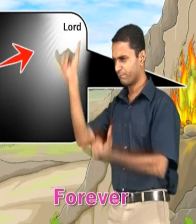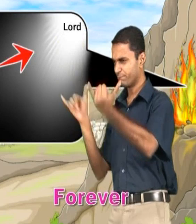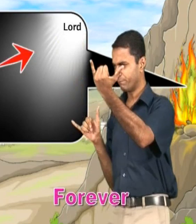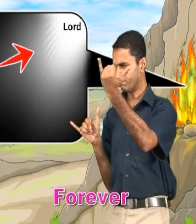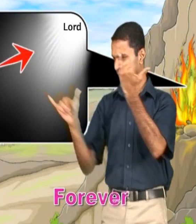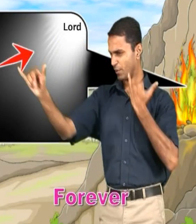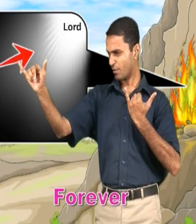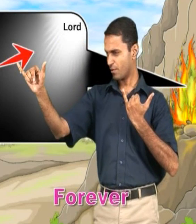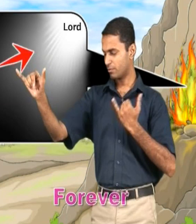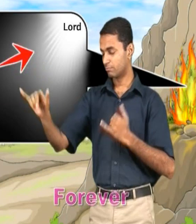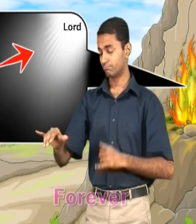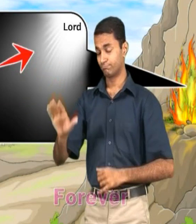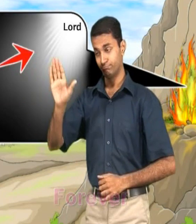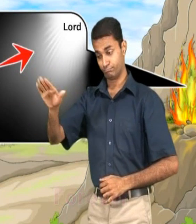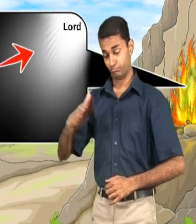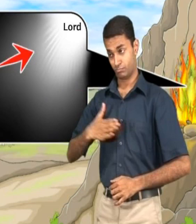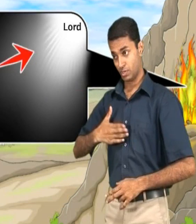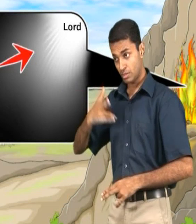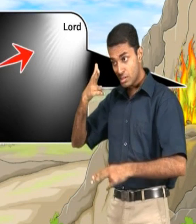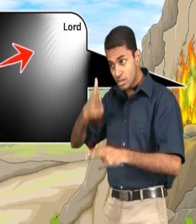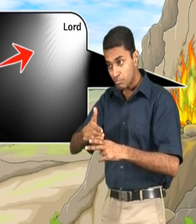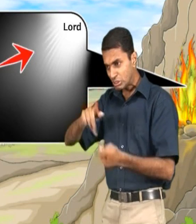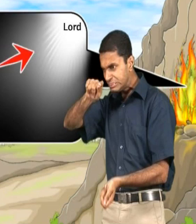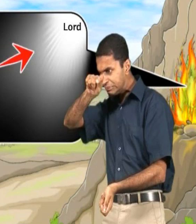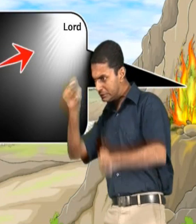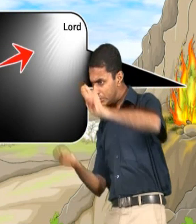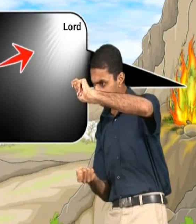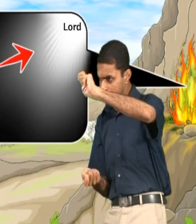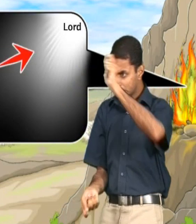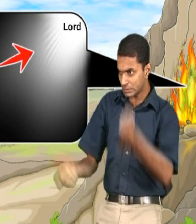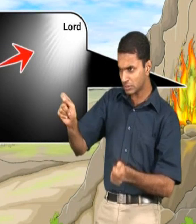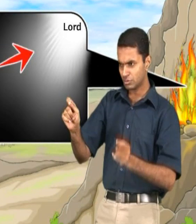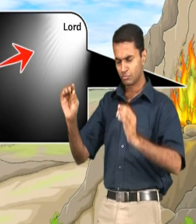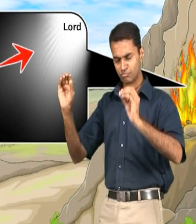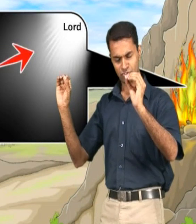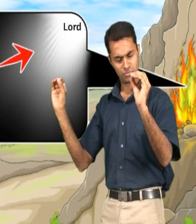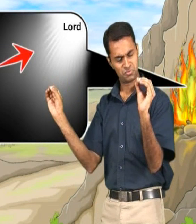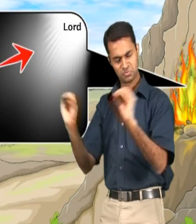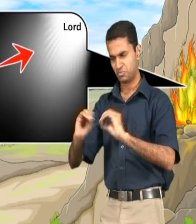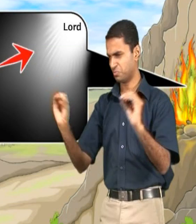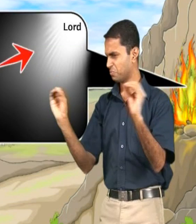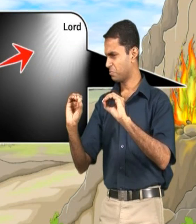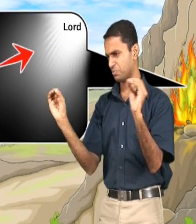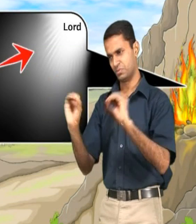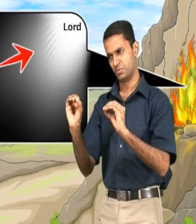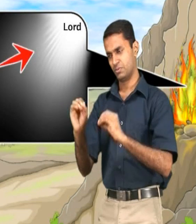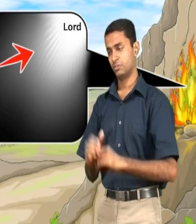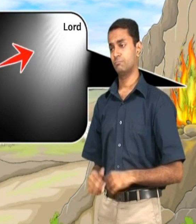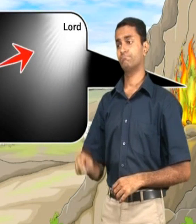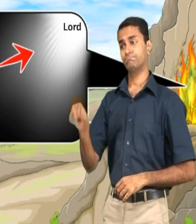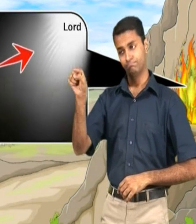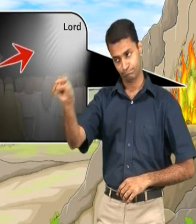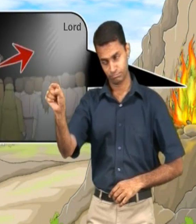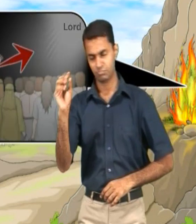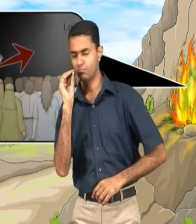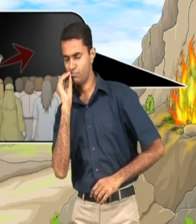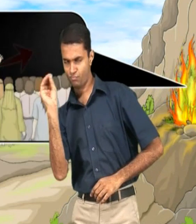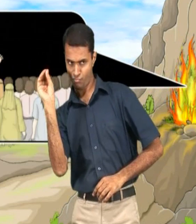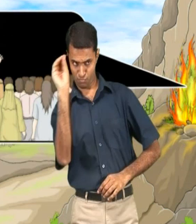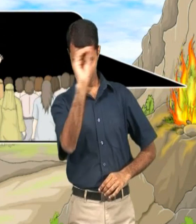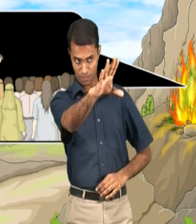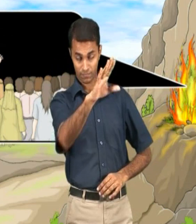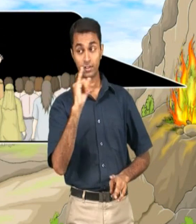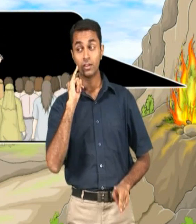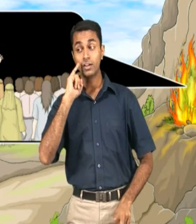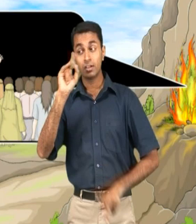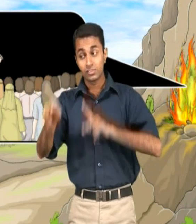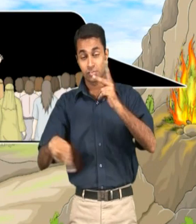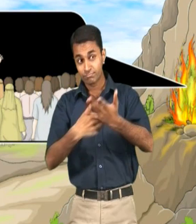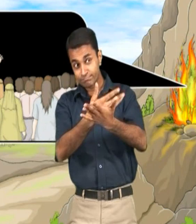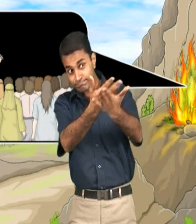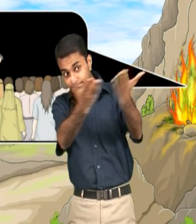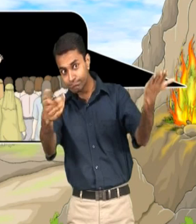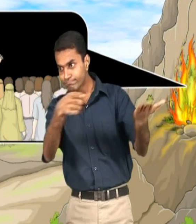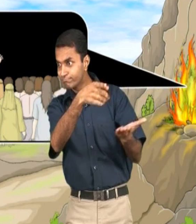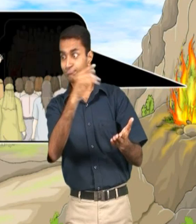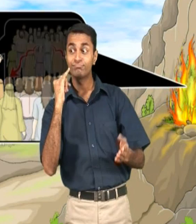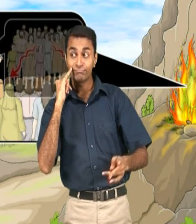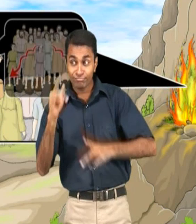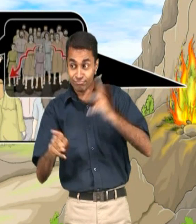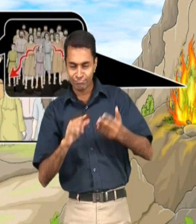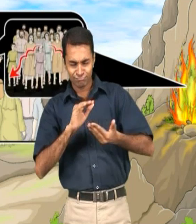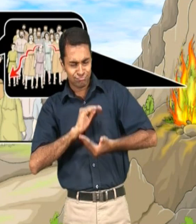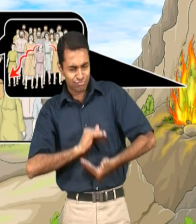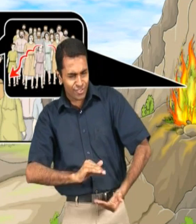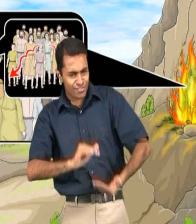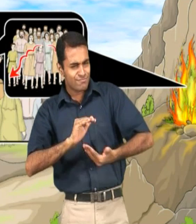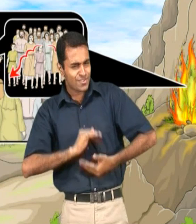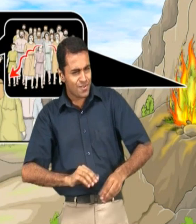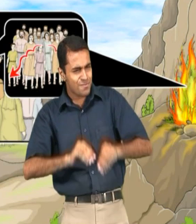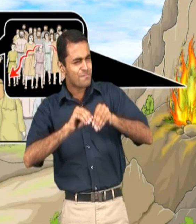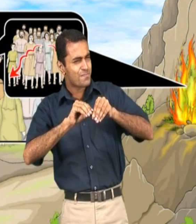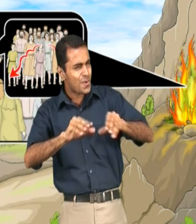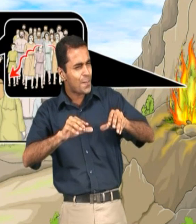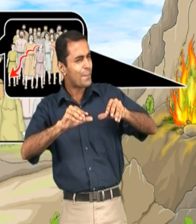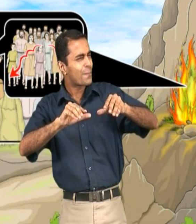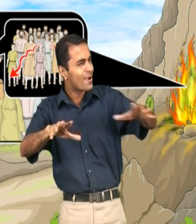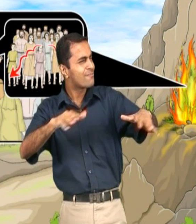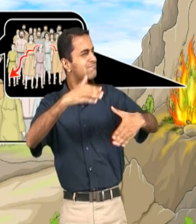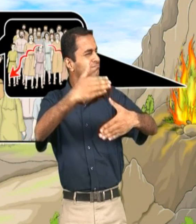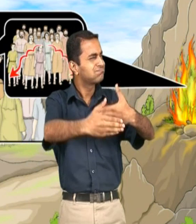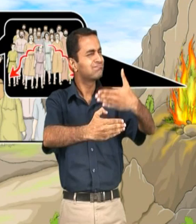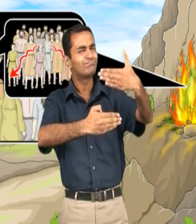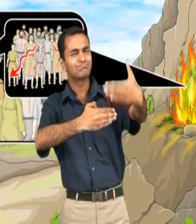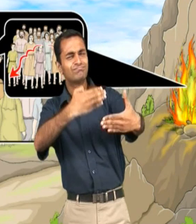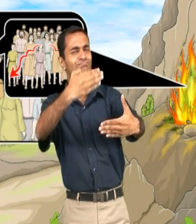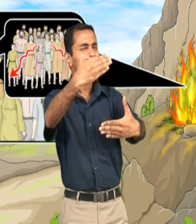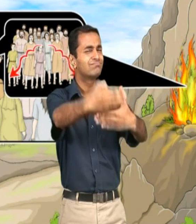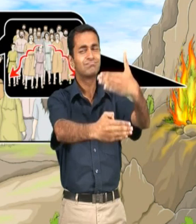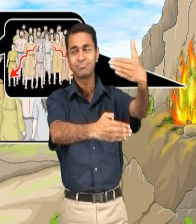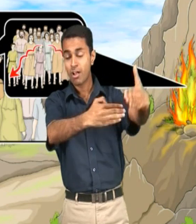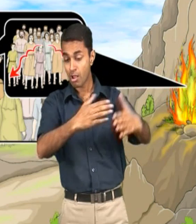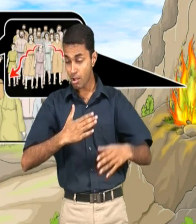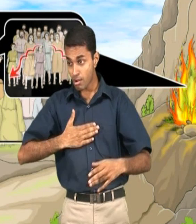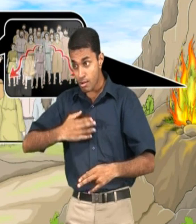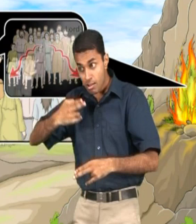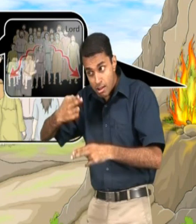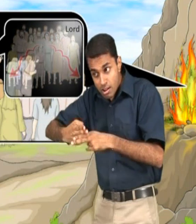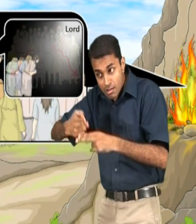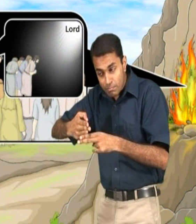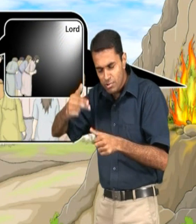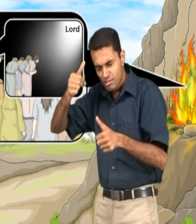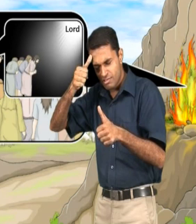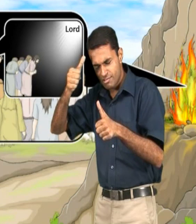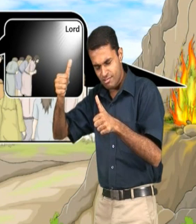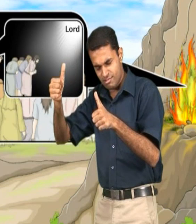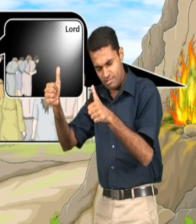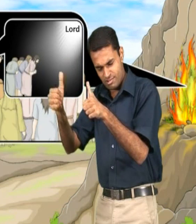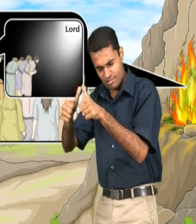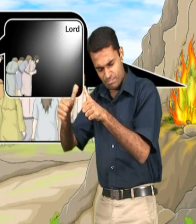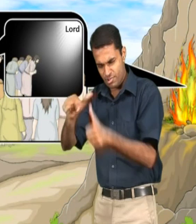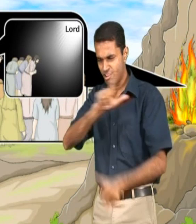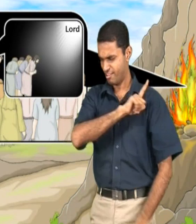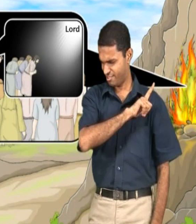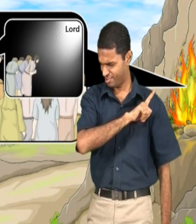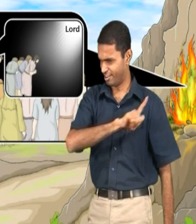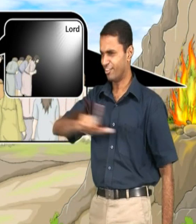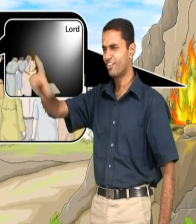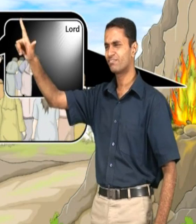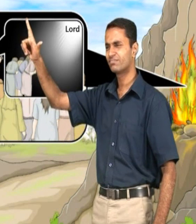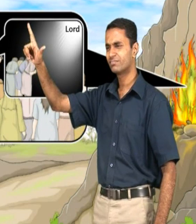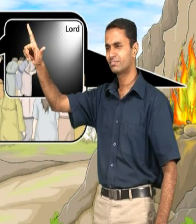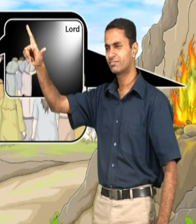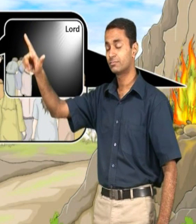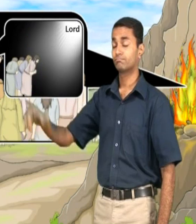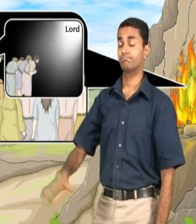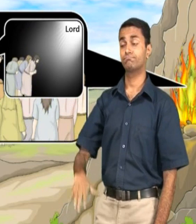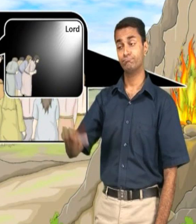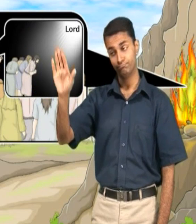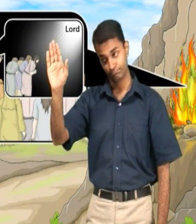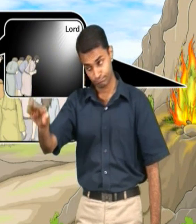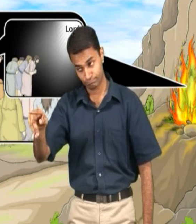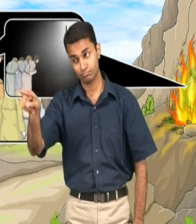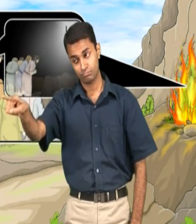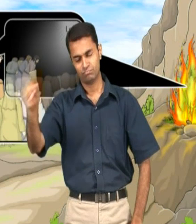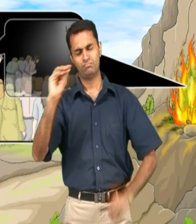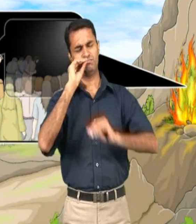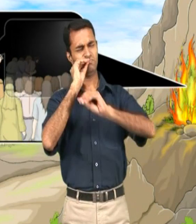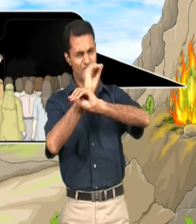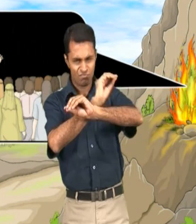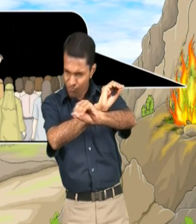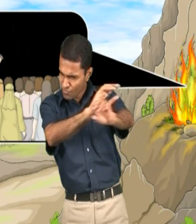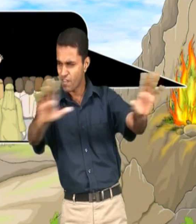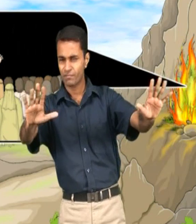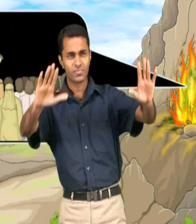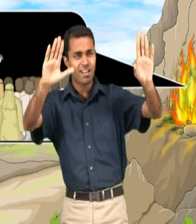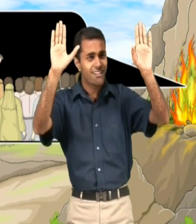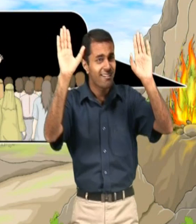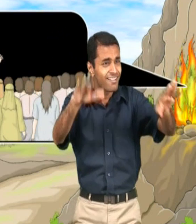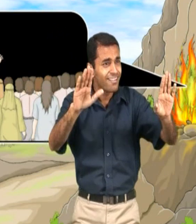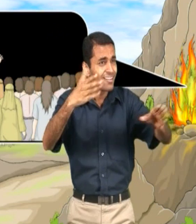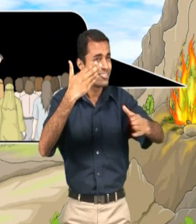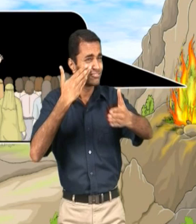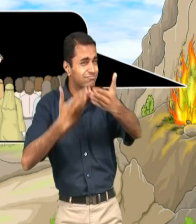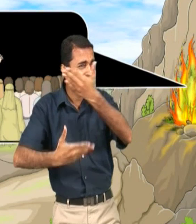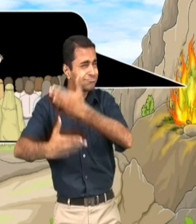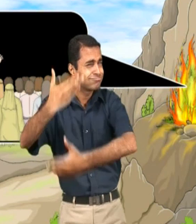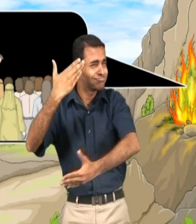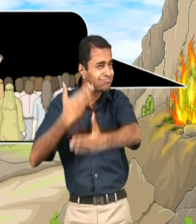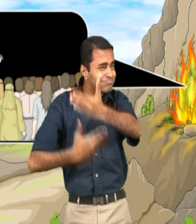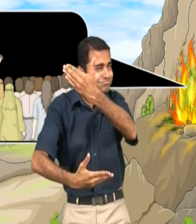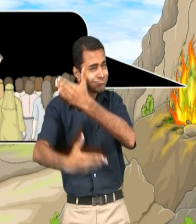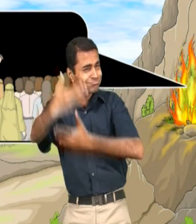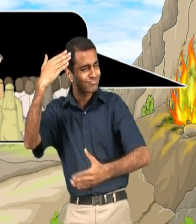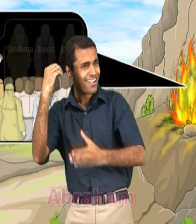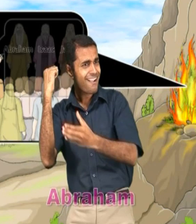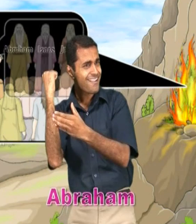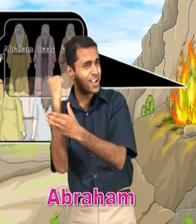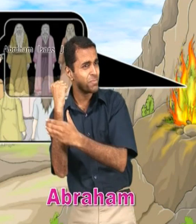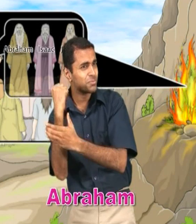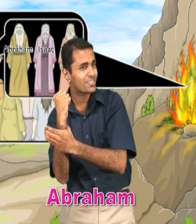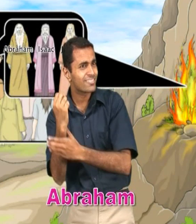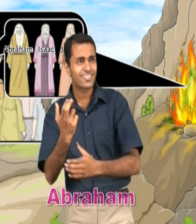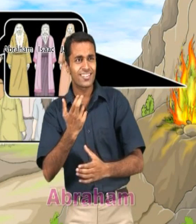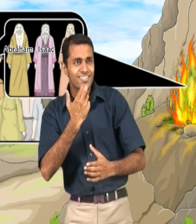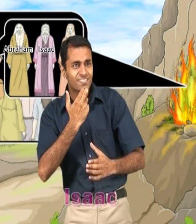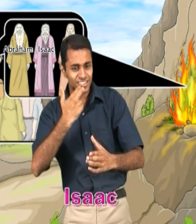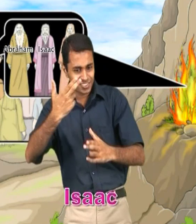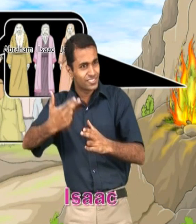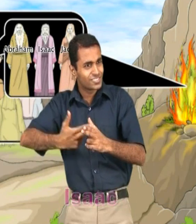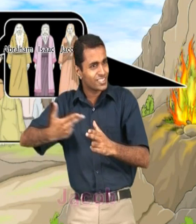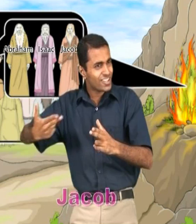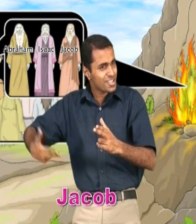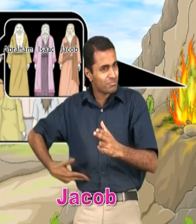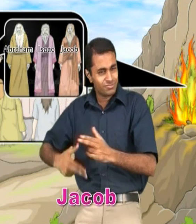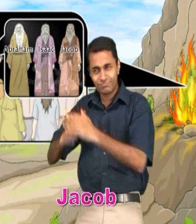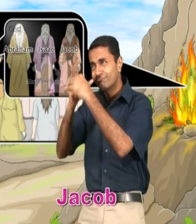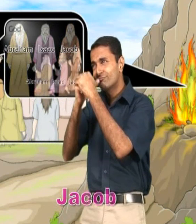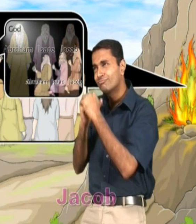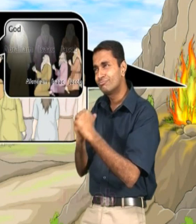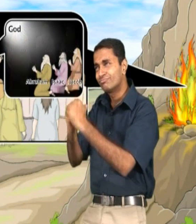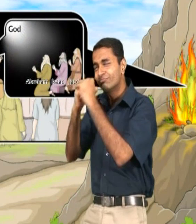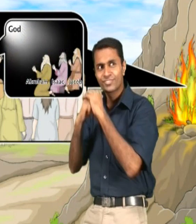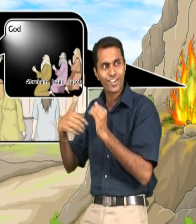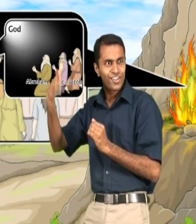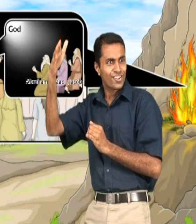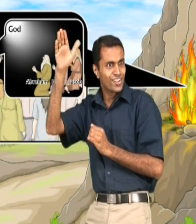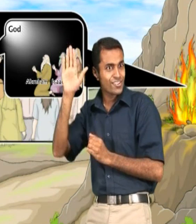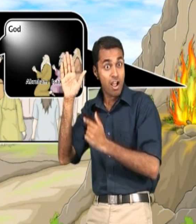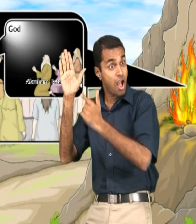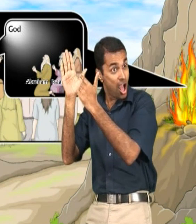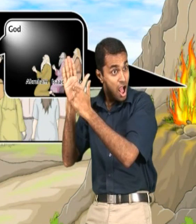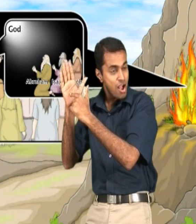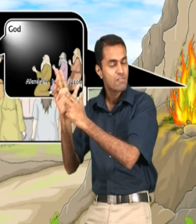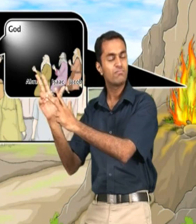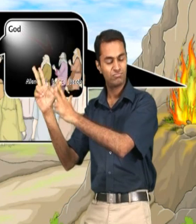This is what you are to say to the Israelites: ‘I AM has sent me to you.’” God also told Moses, “Say to the Israelites, ‘The LORD, the God of your fathers—the God of Abraham, the God of Isaac, and the God of Jacob—has sent me to you.’